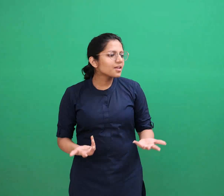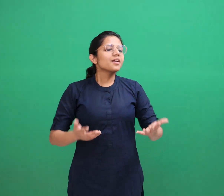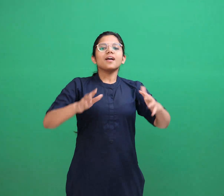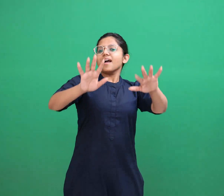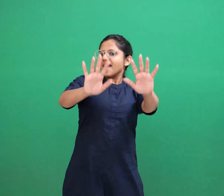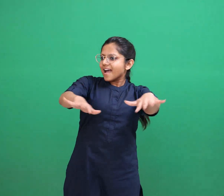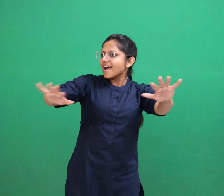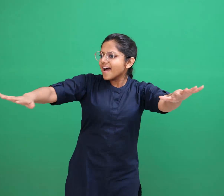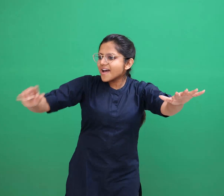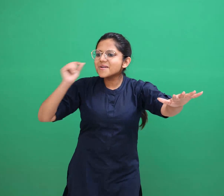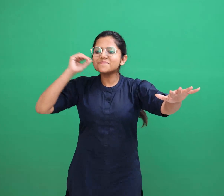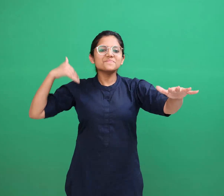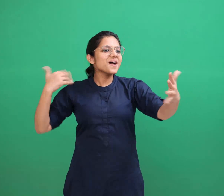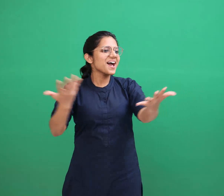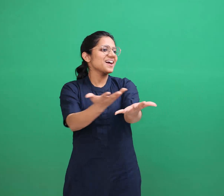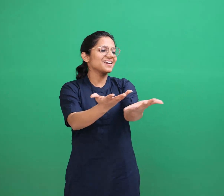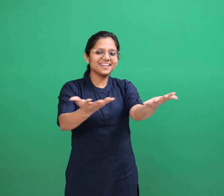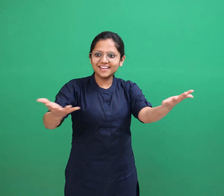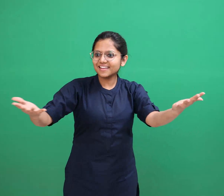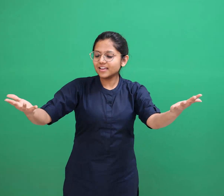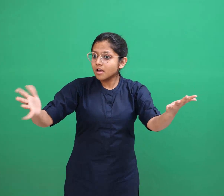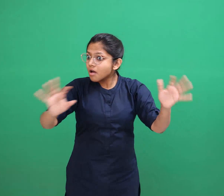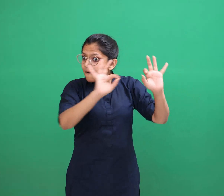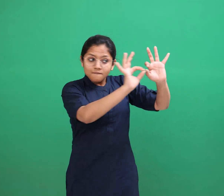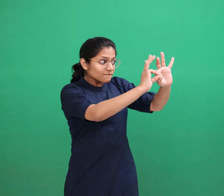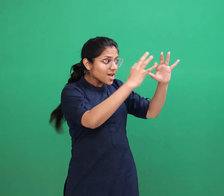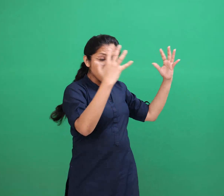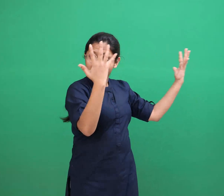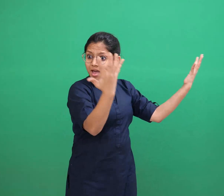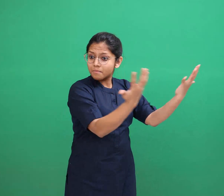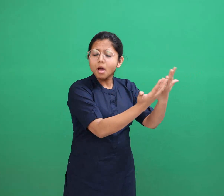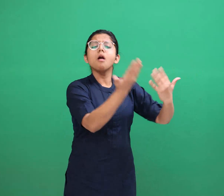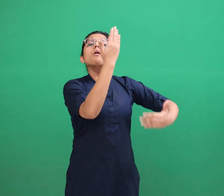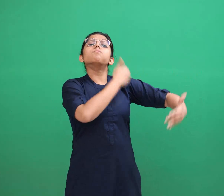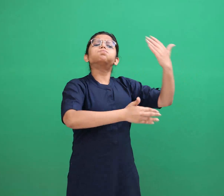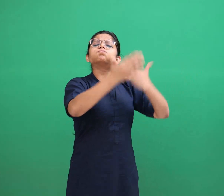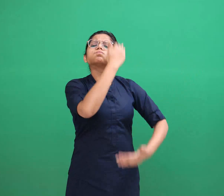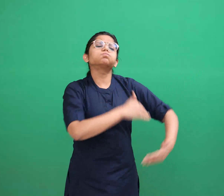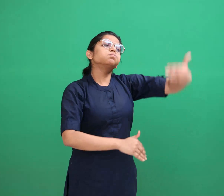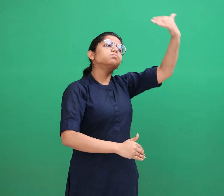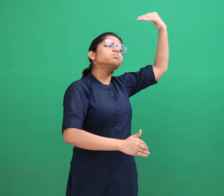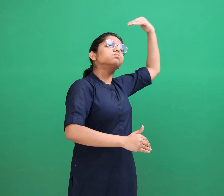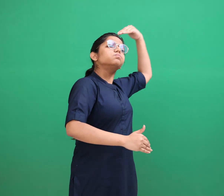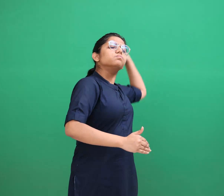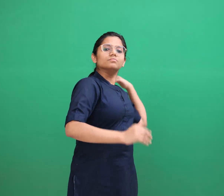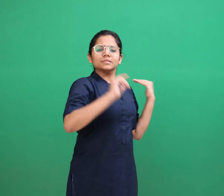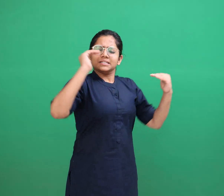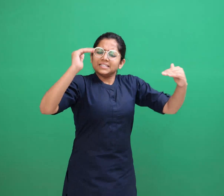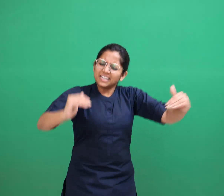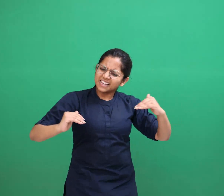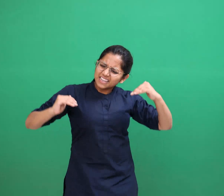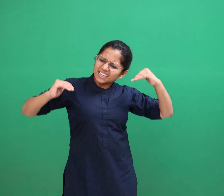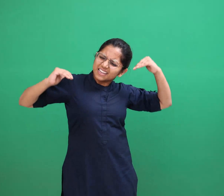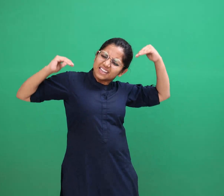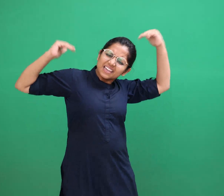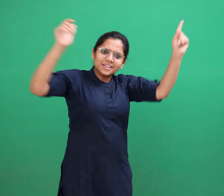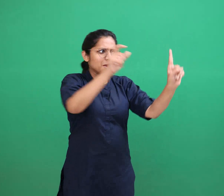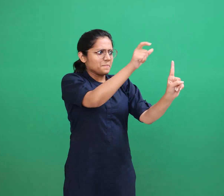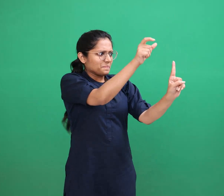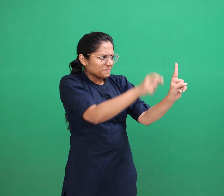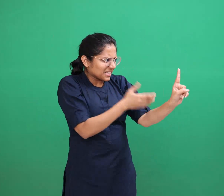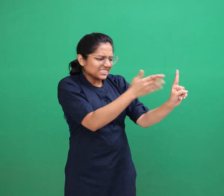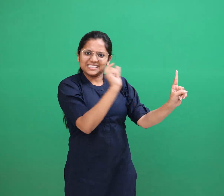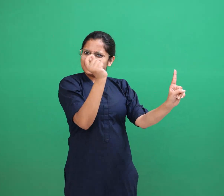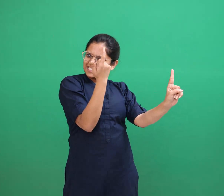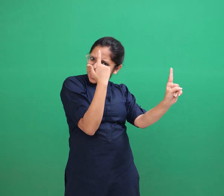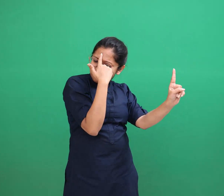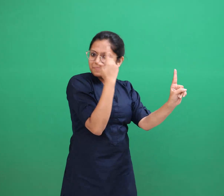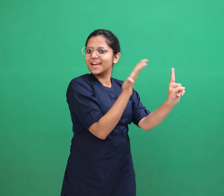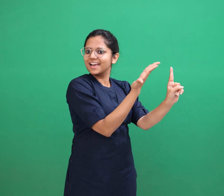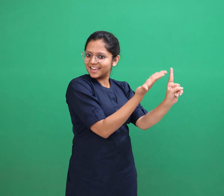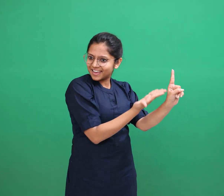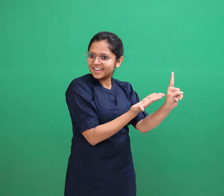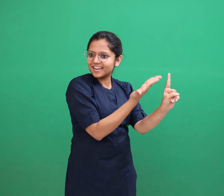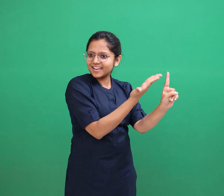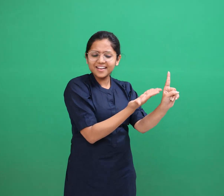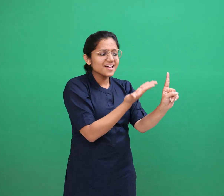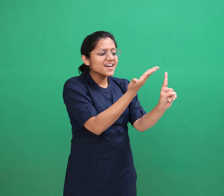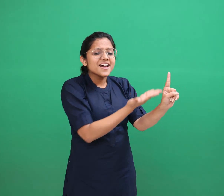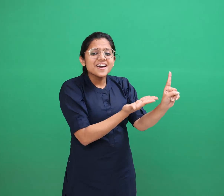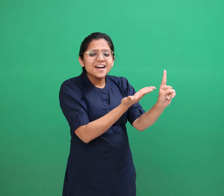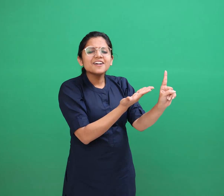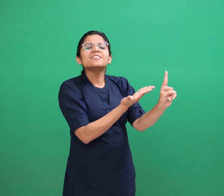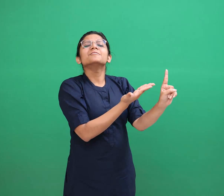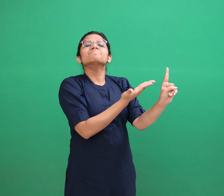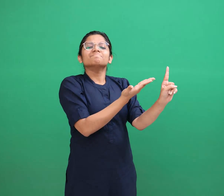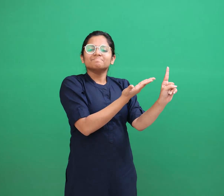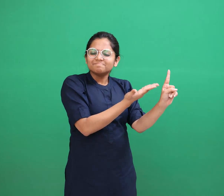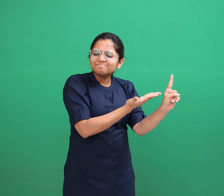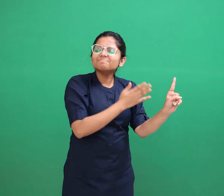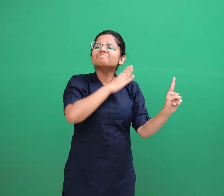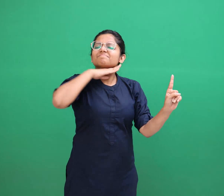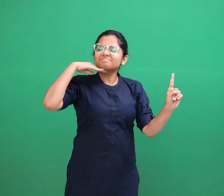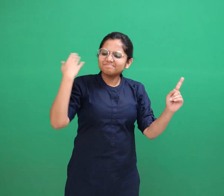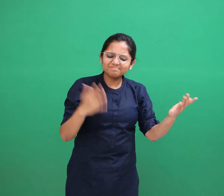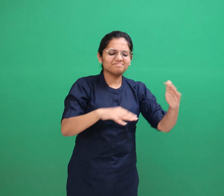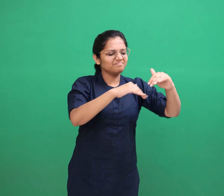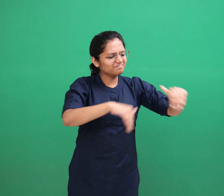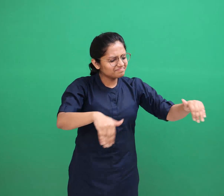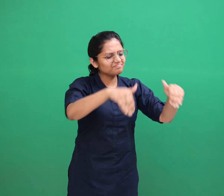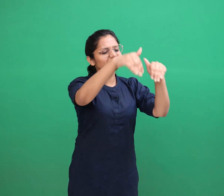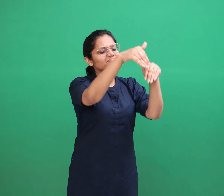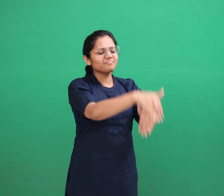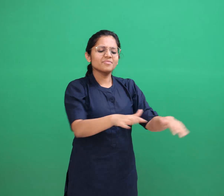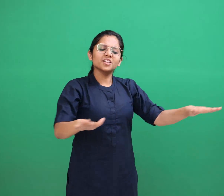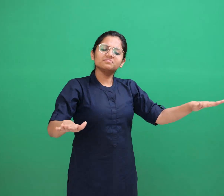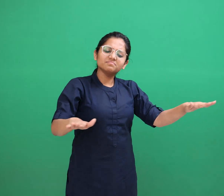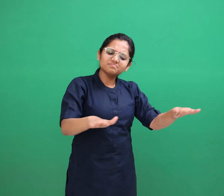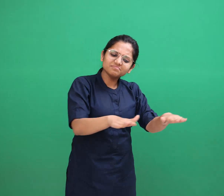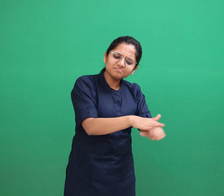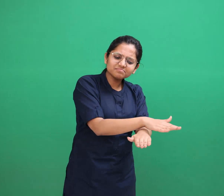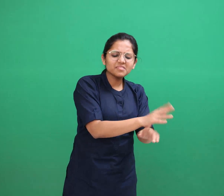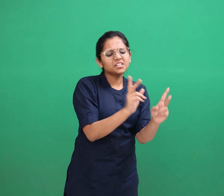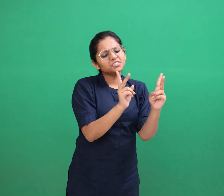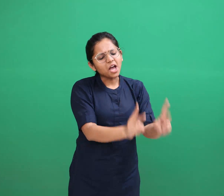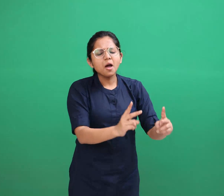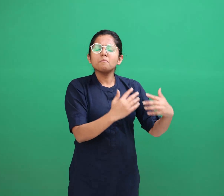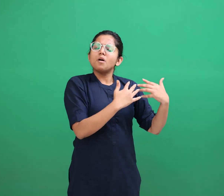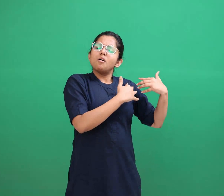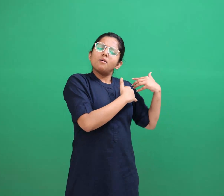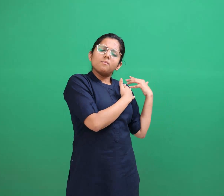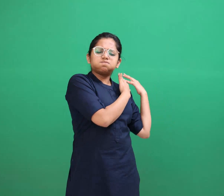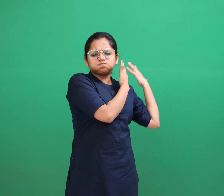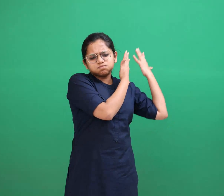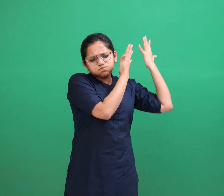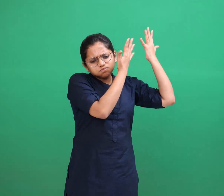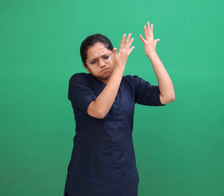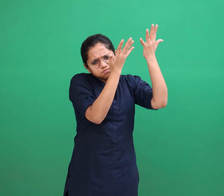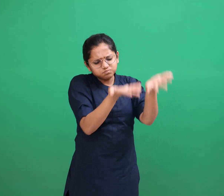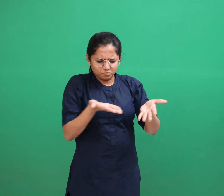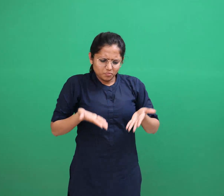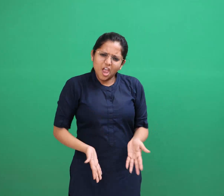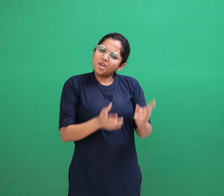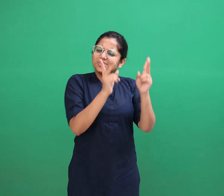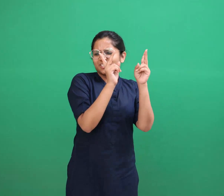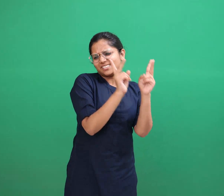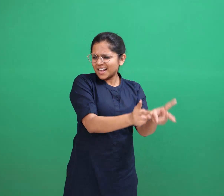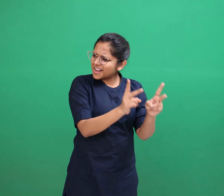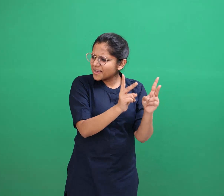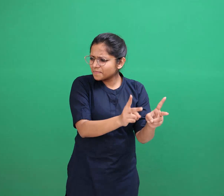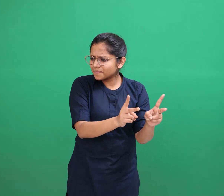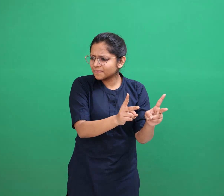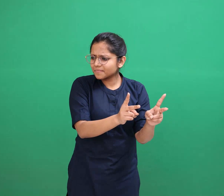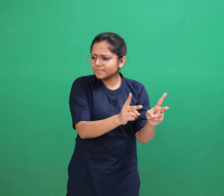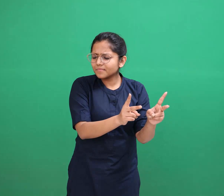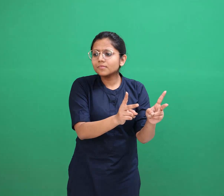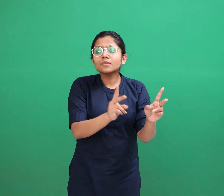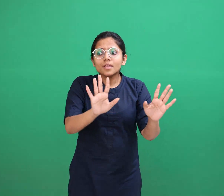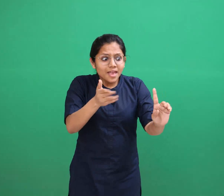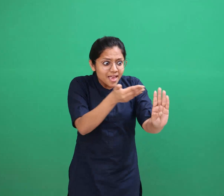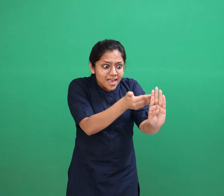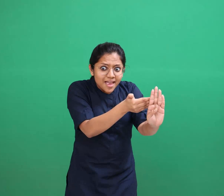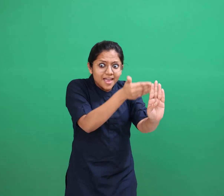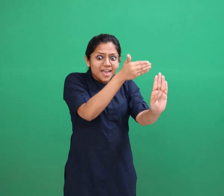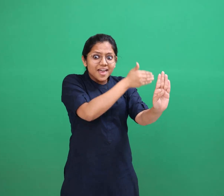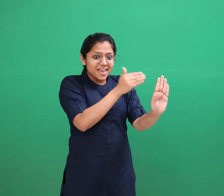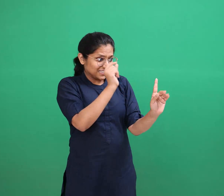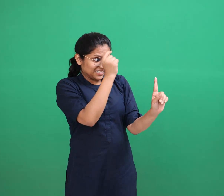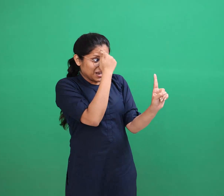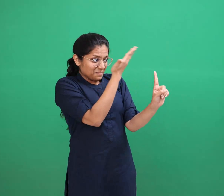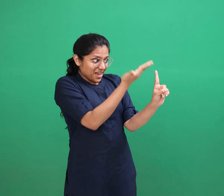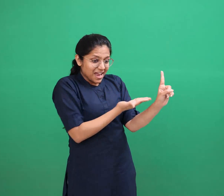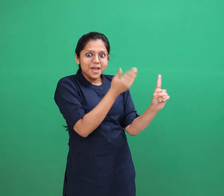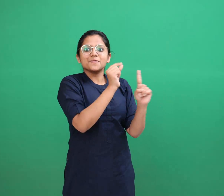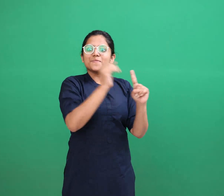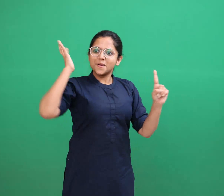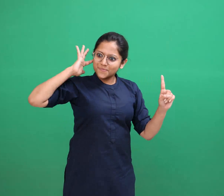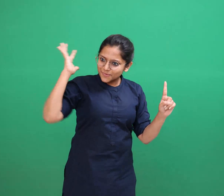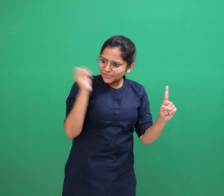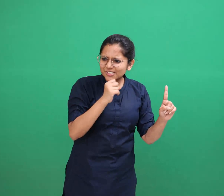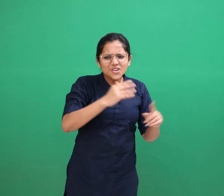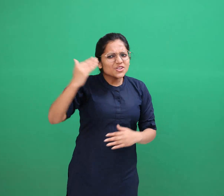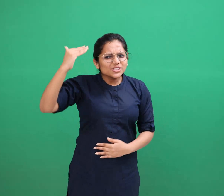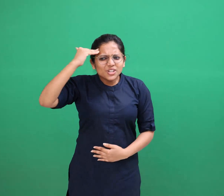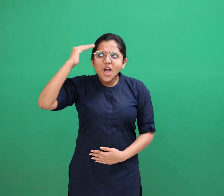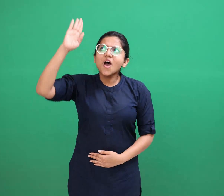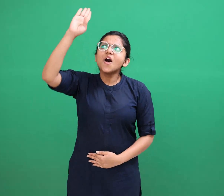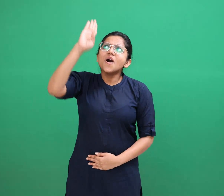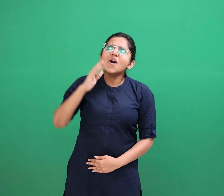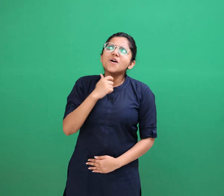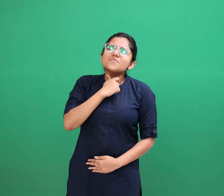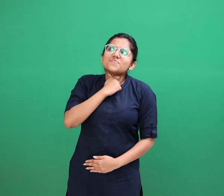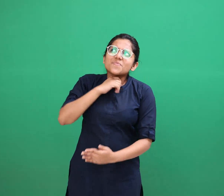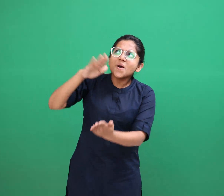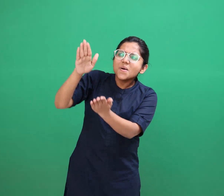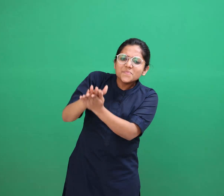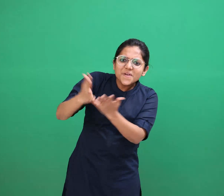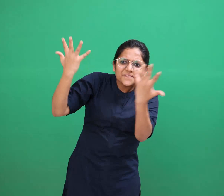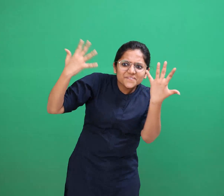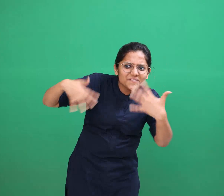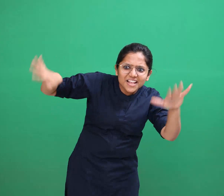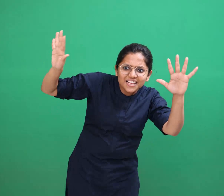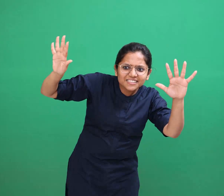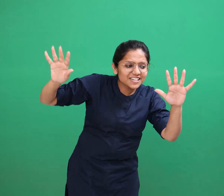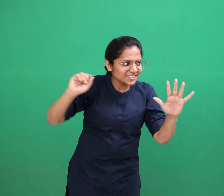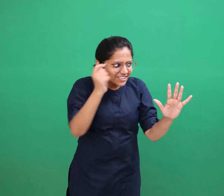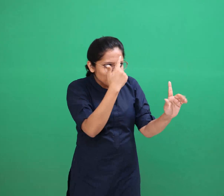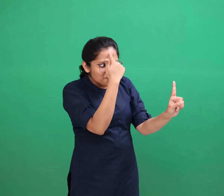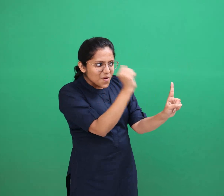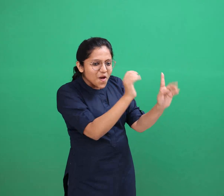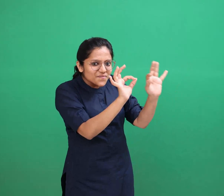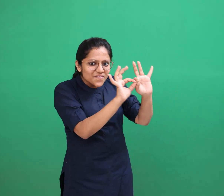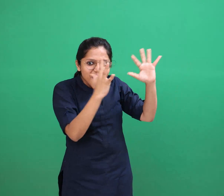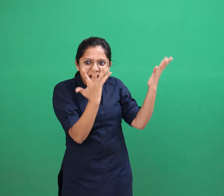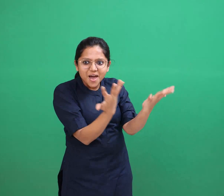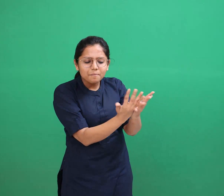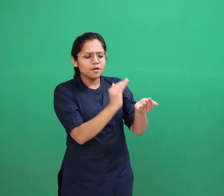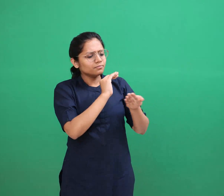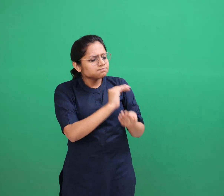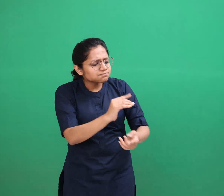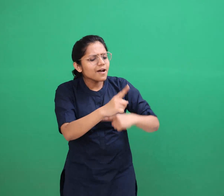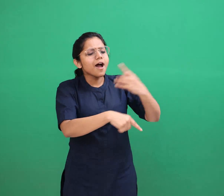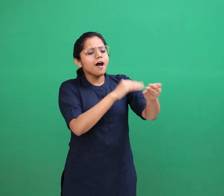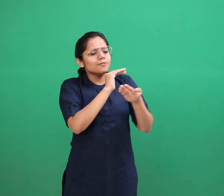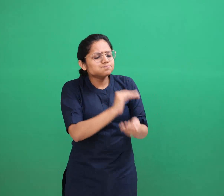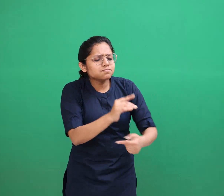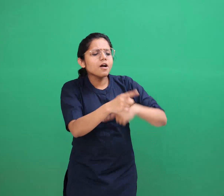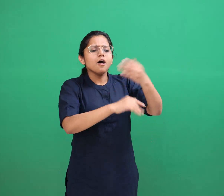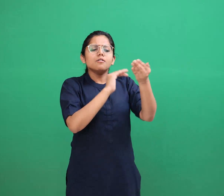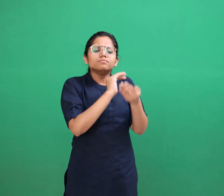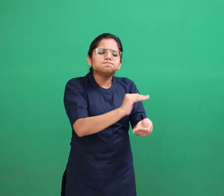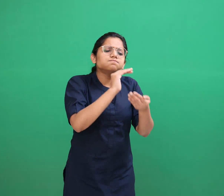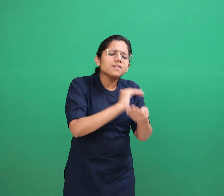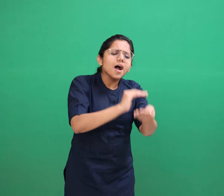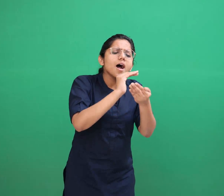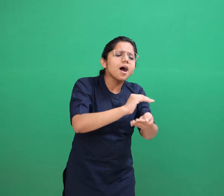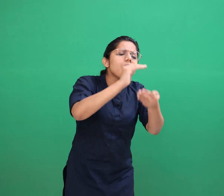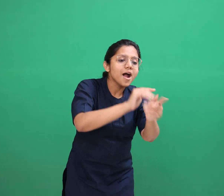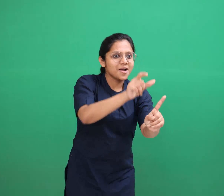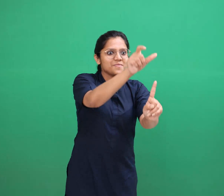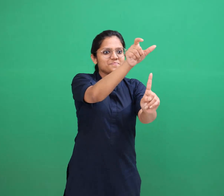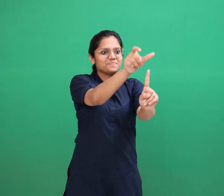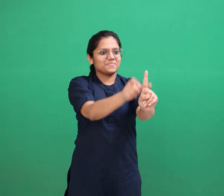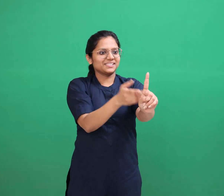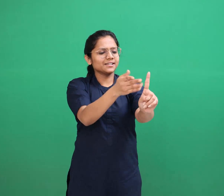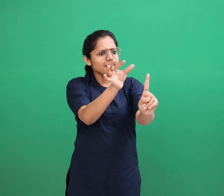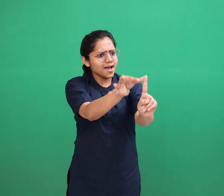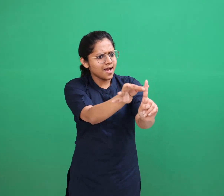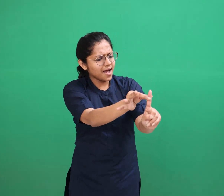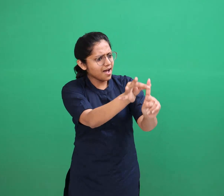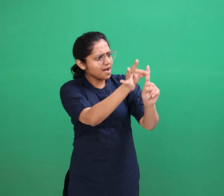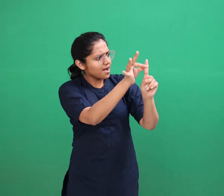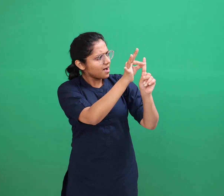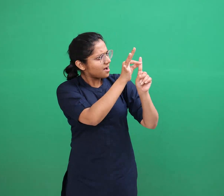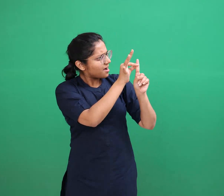Brothers, I can tell you with confidence that the patriarch David died and was buried, and his tomb is with us to this day.